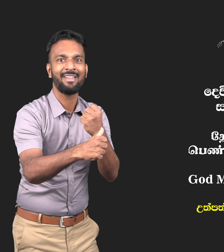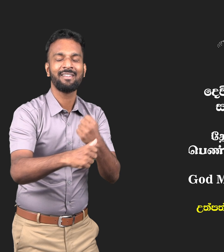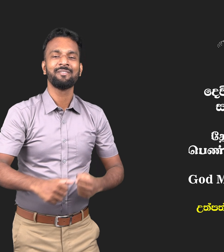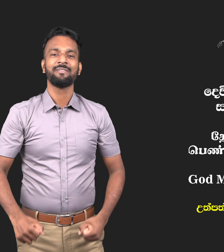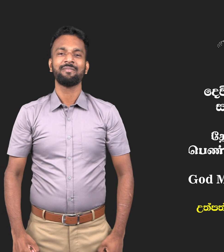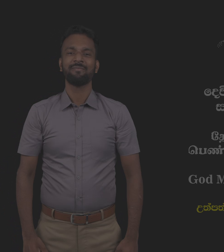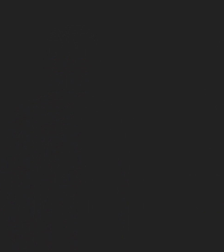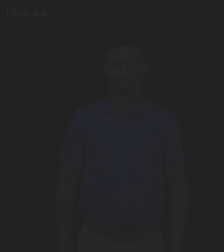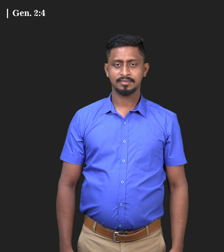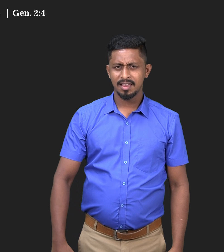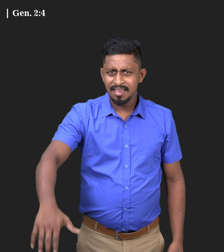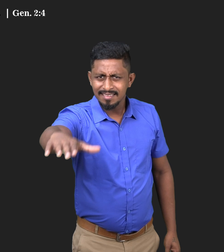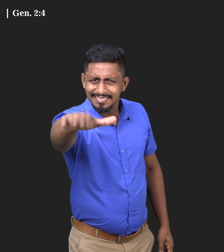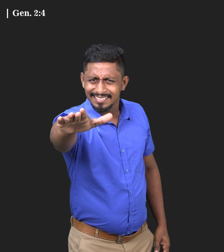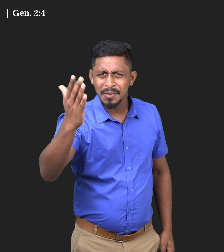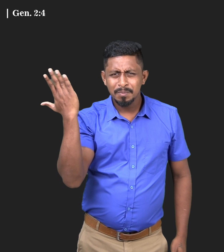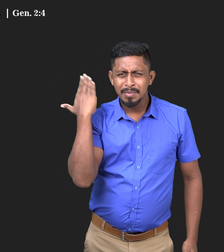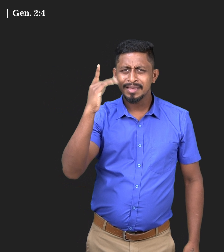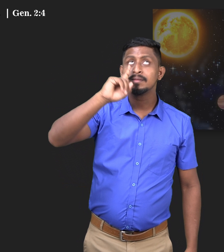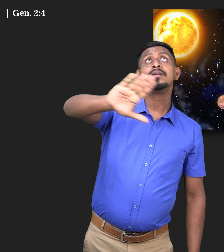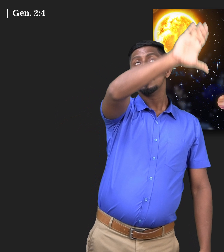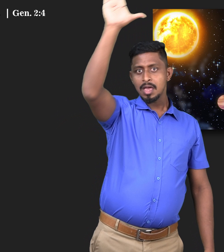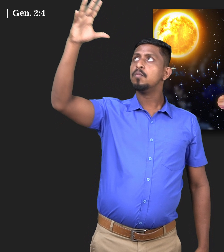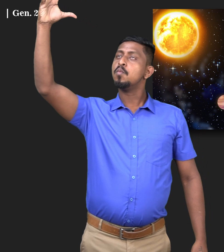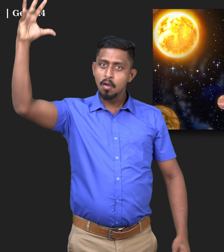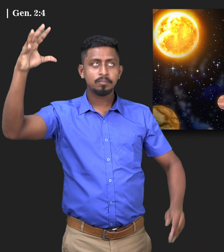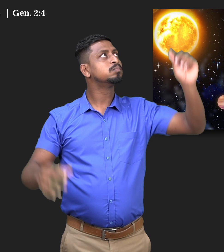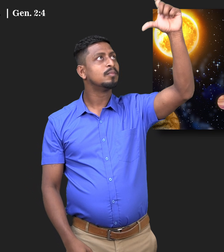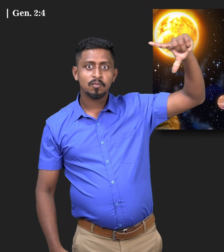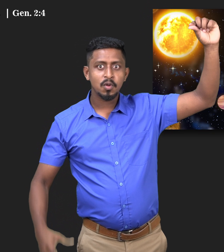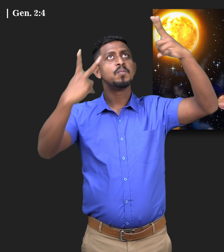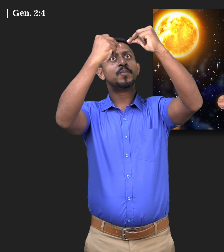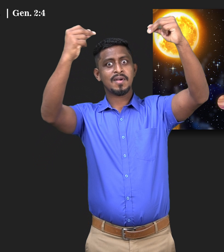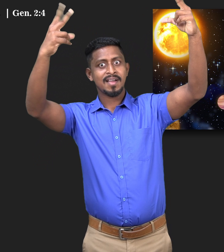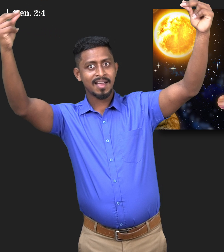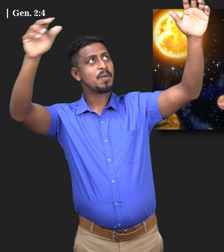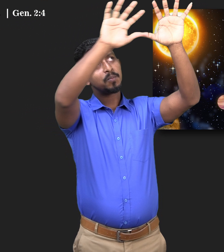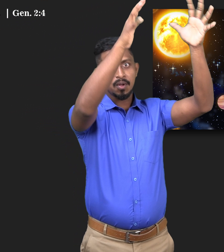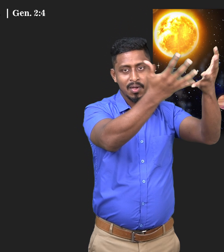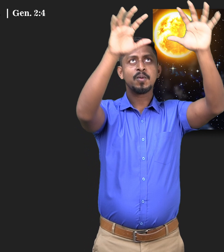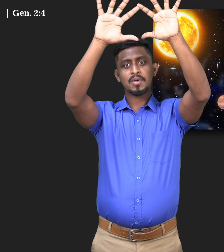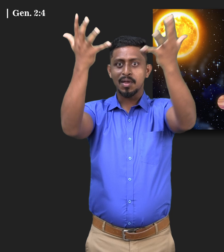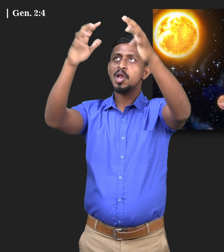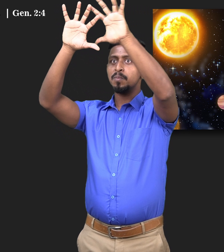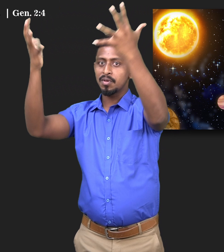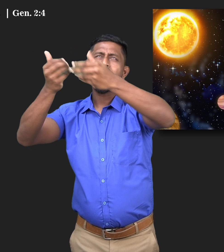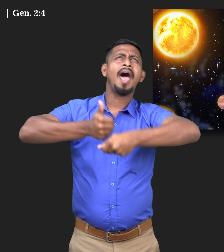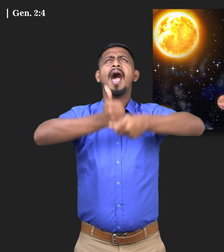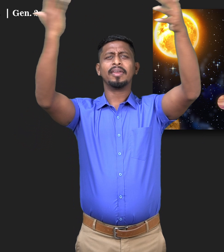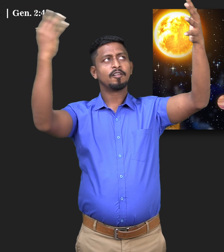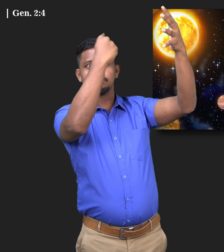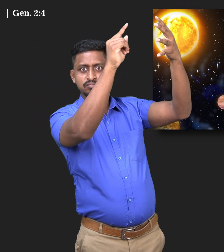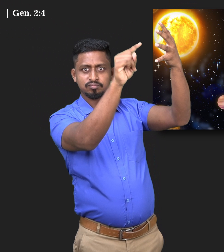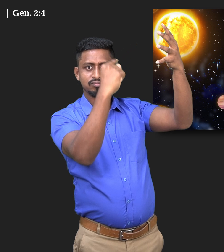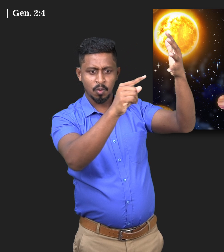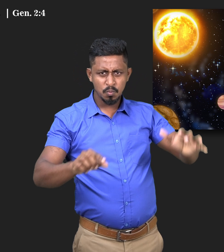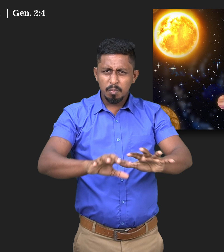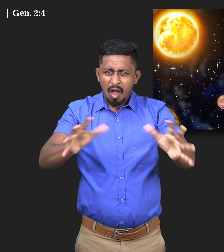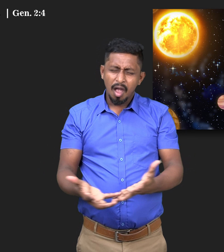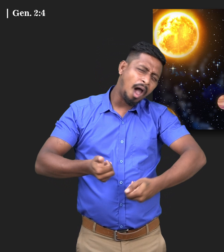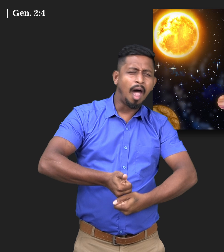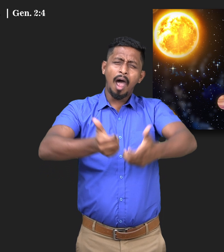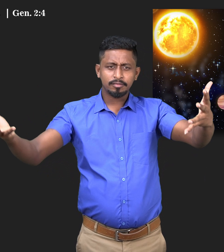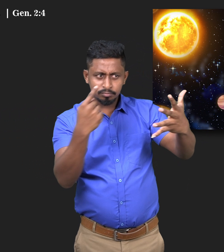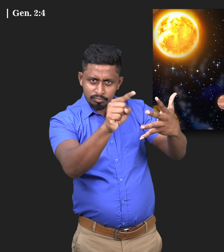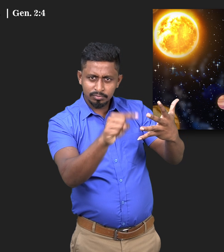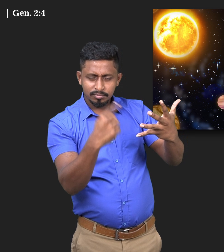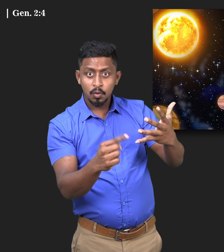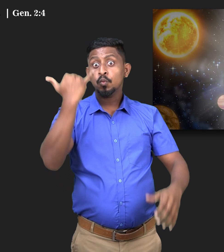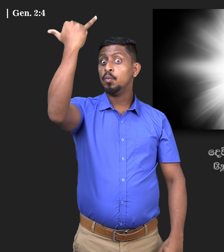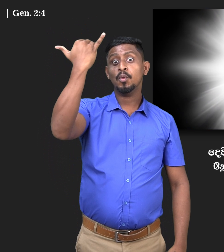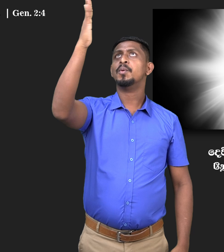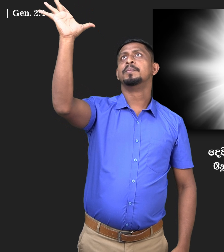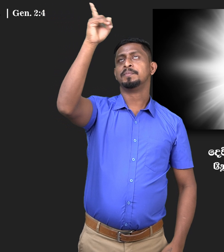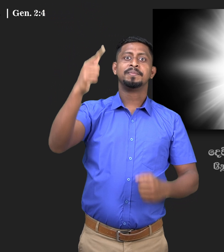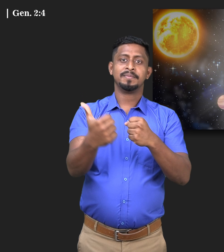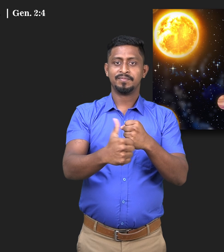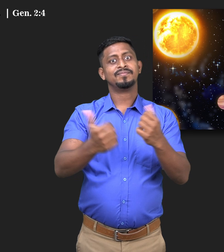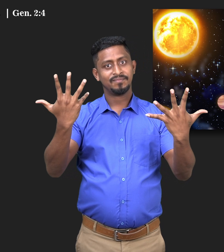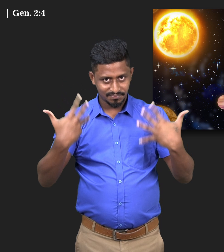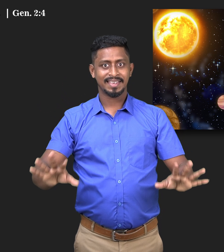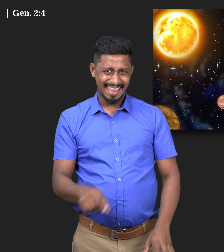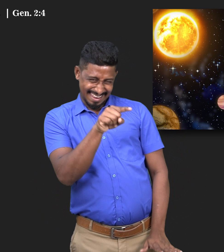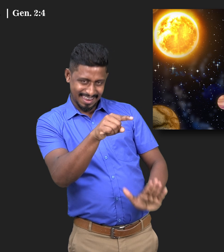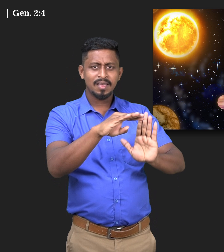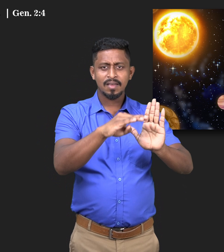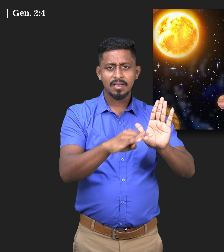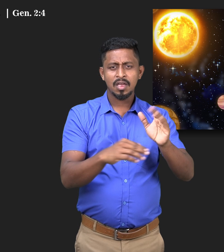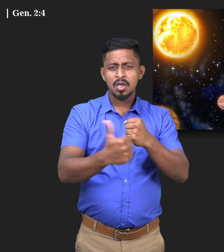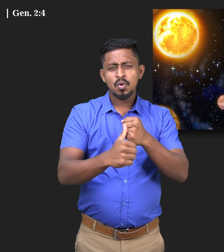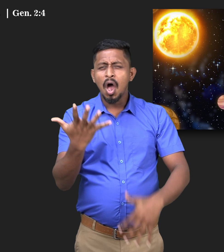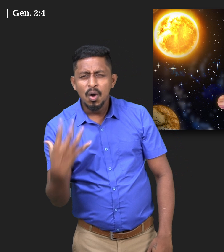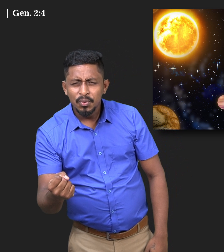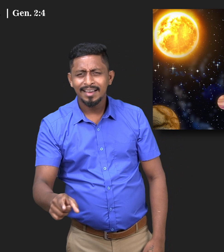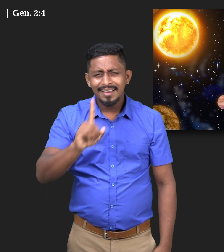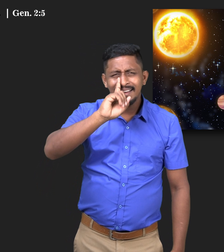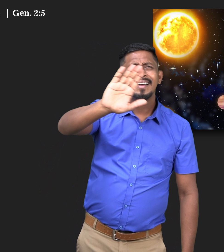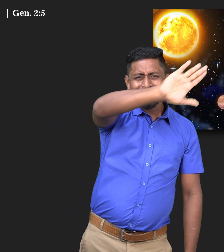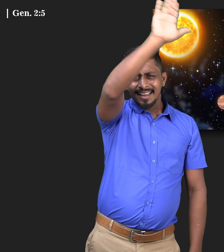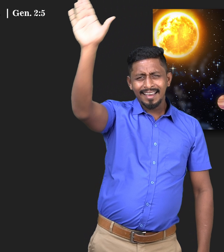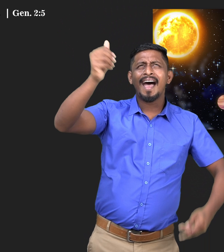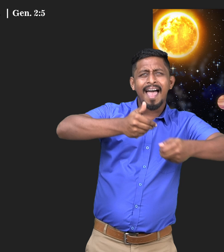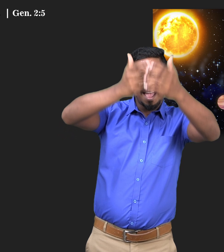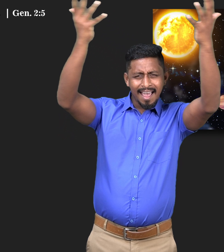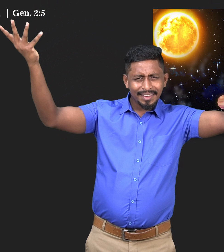This is the account of the heavens and the earth when they were created, in the day that the LORD God made them.